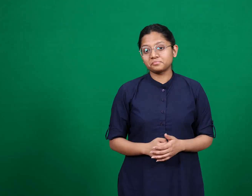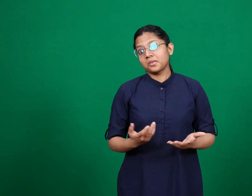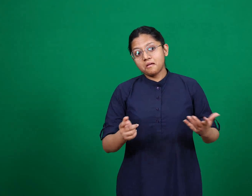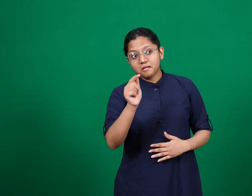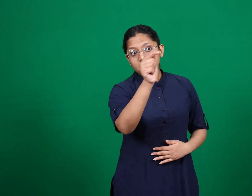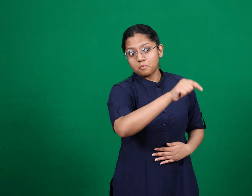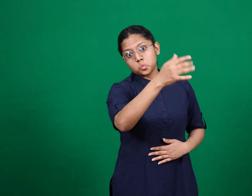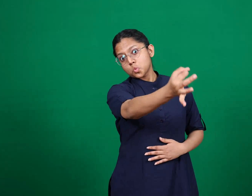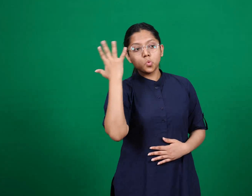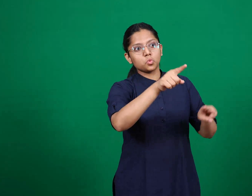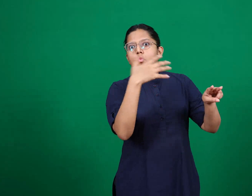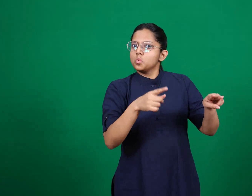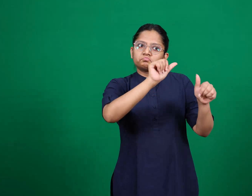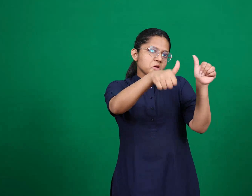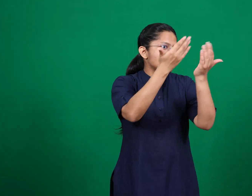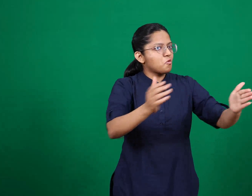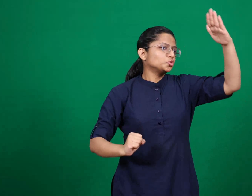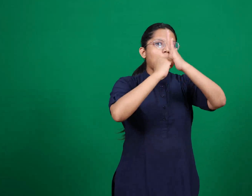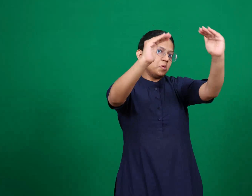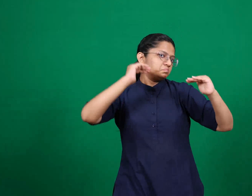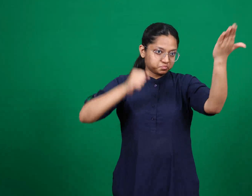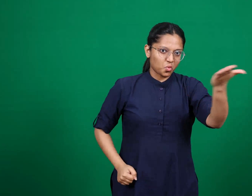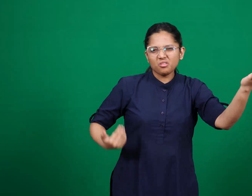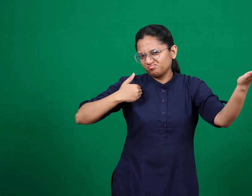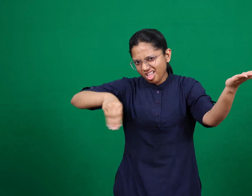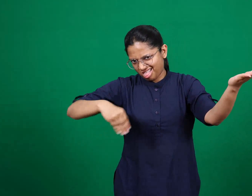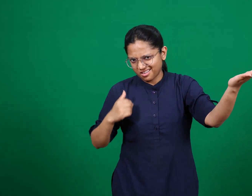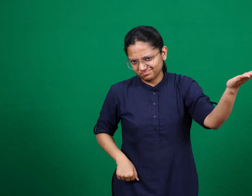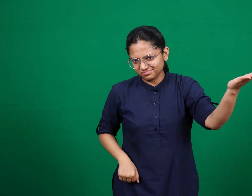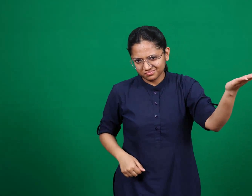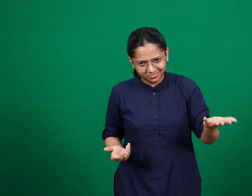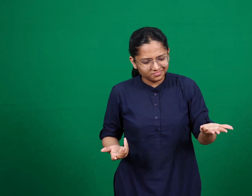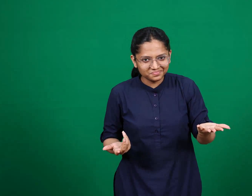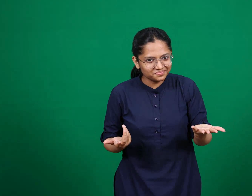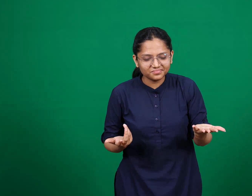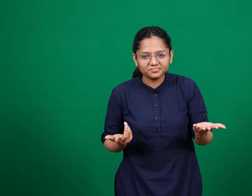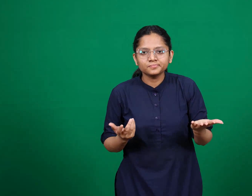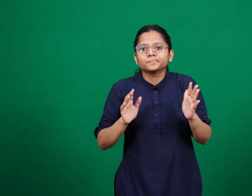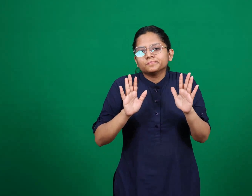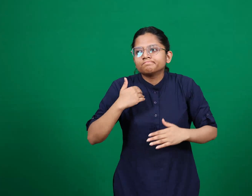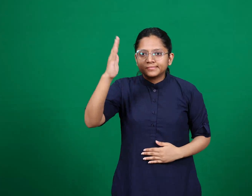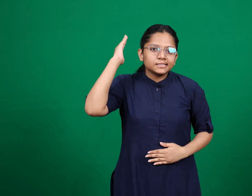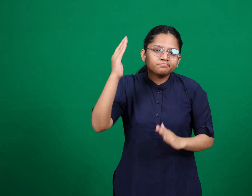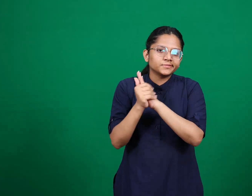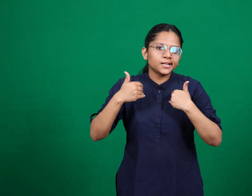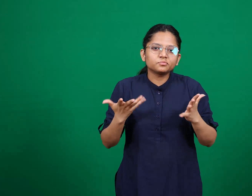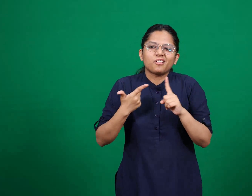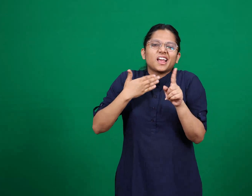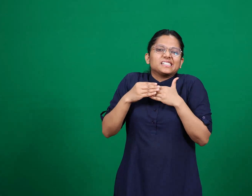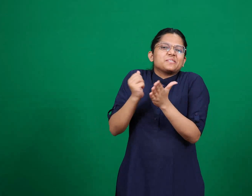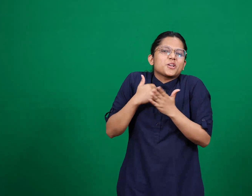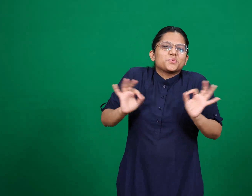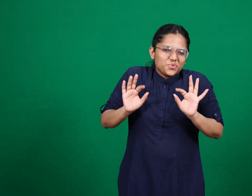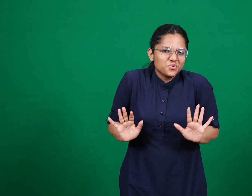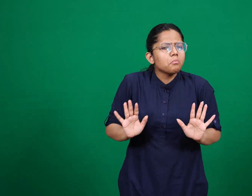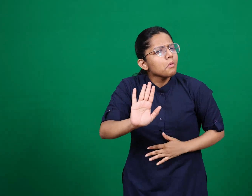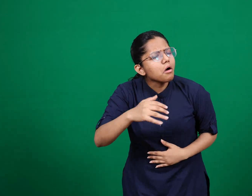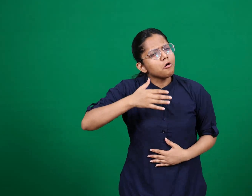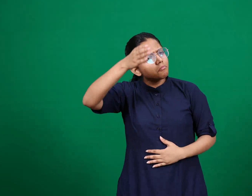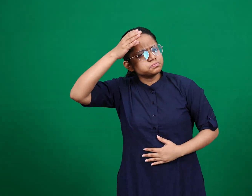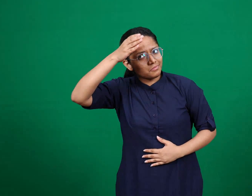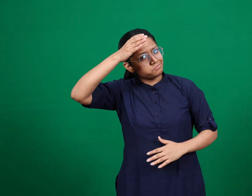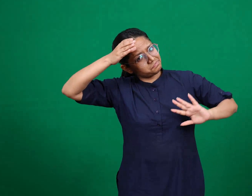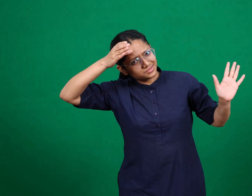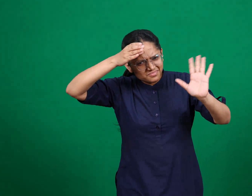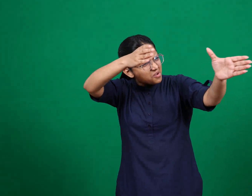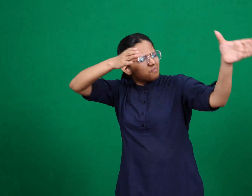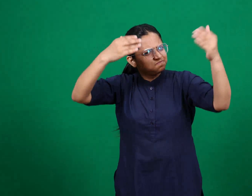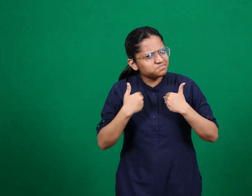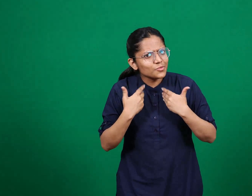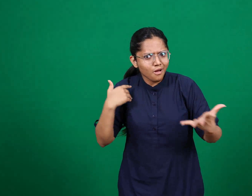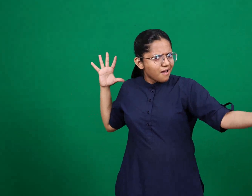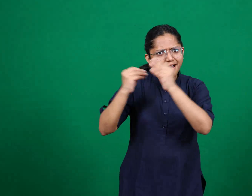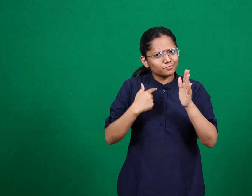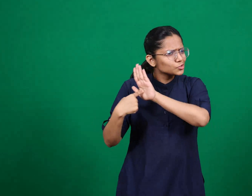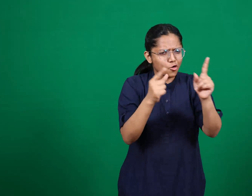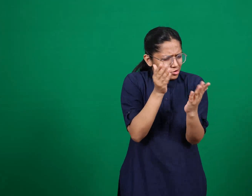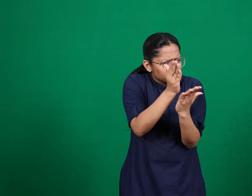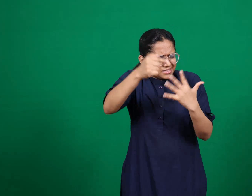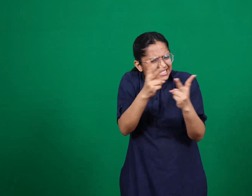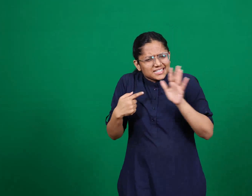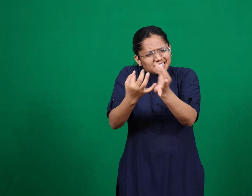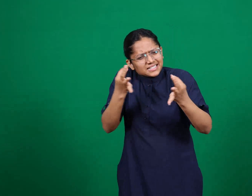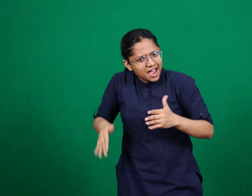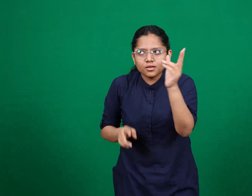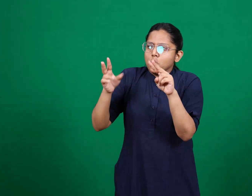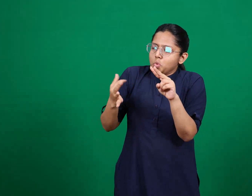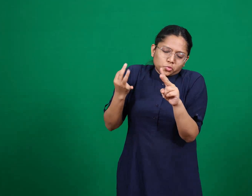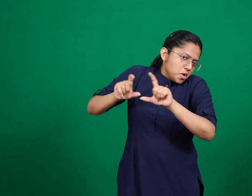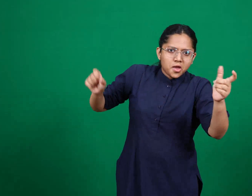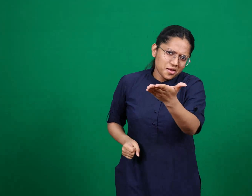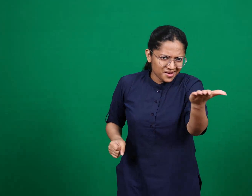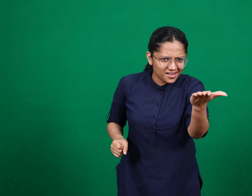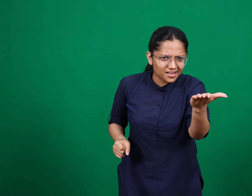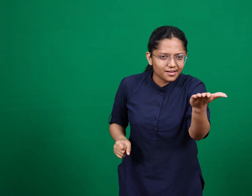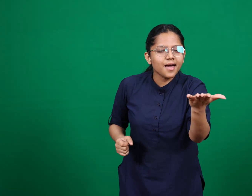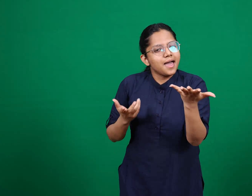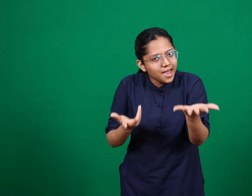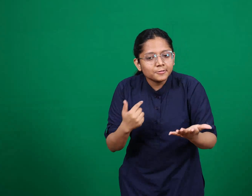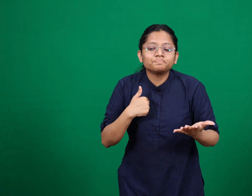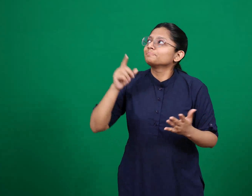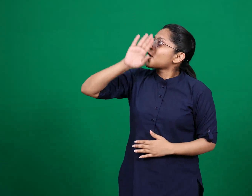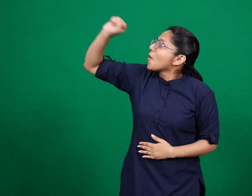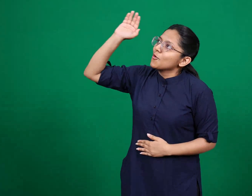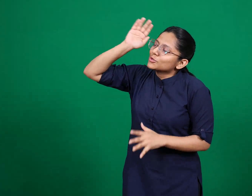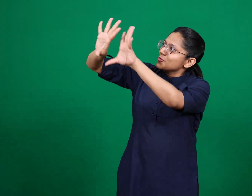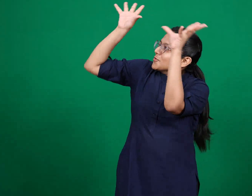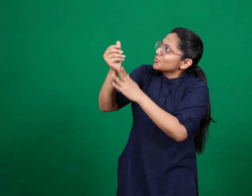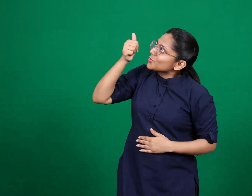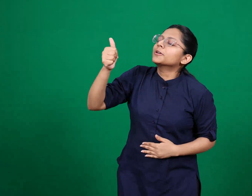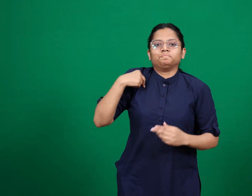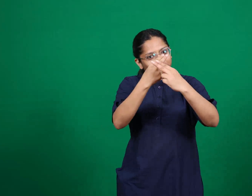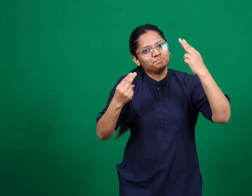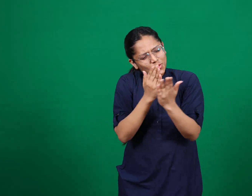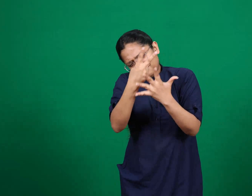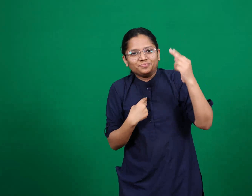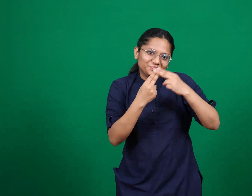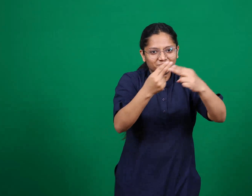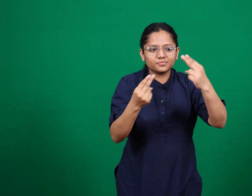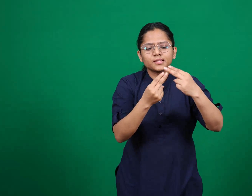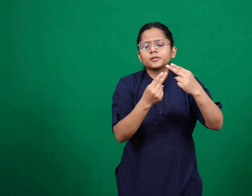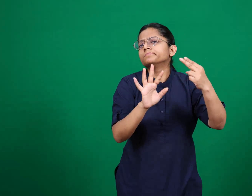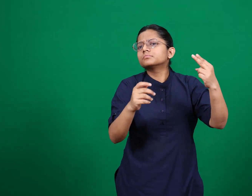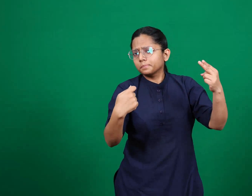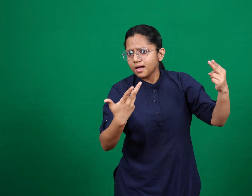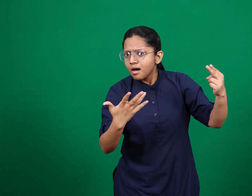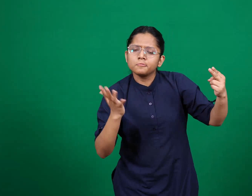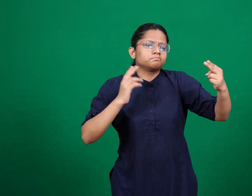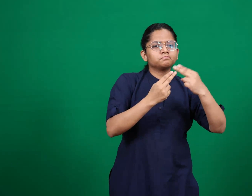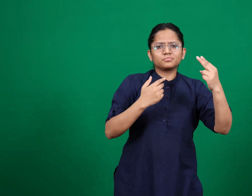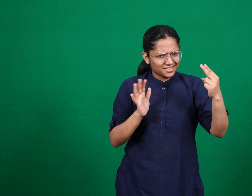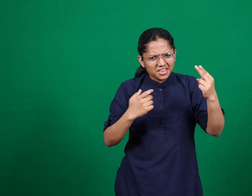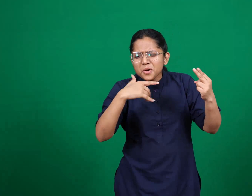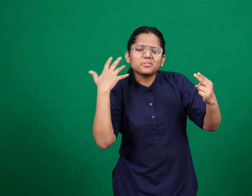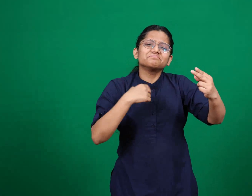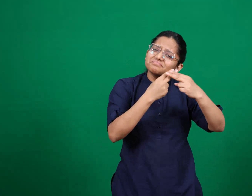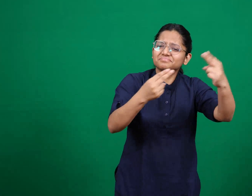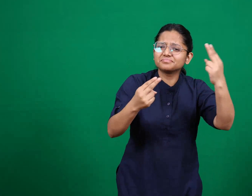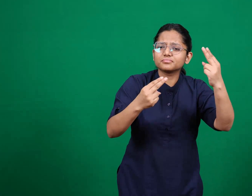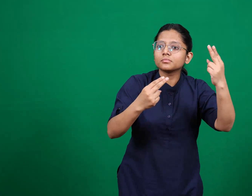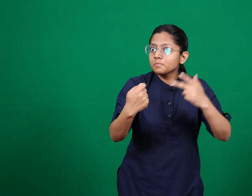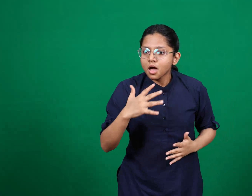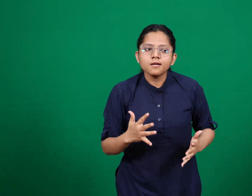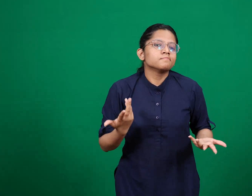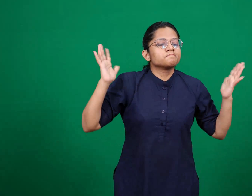I consider myself in no way inferior to those "super-apostles." Although I am not a polished speaker, I am certainly not lacking in knowledge. We have made this clear to you in every way possible.